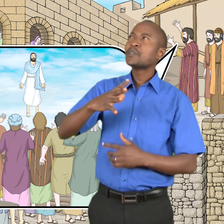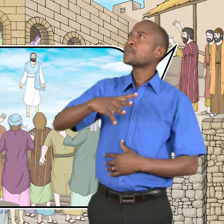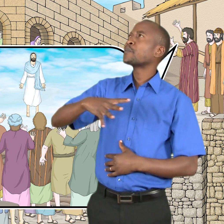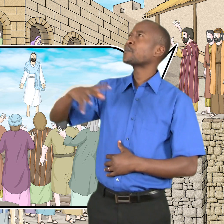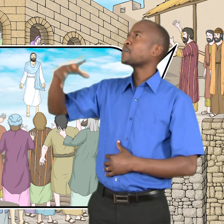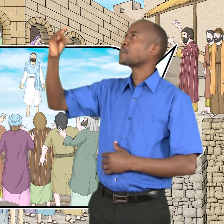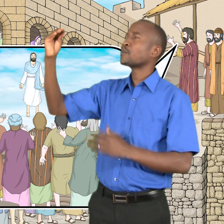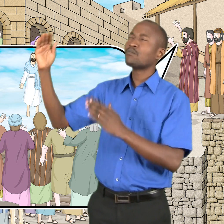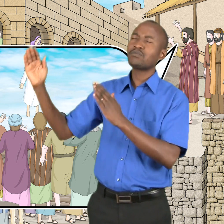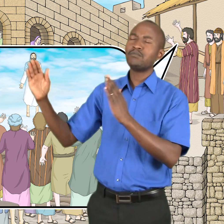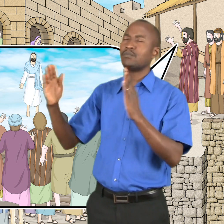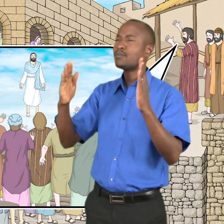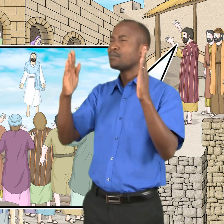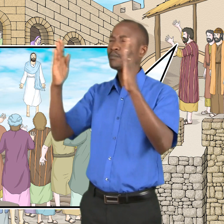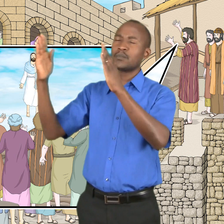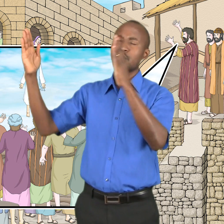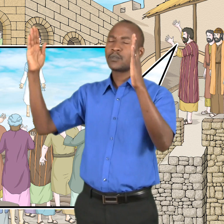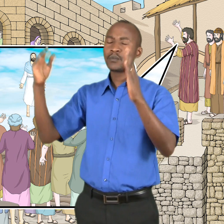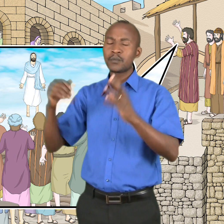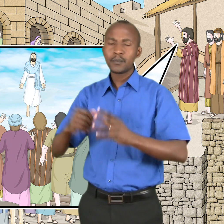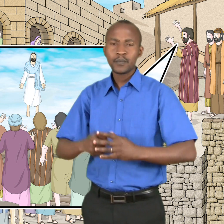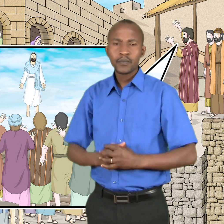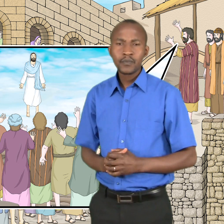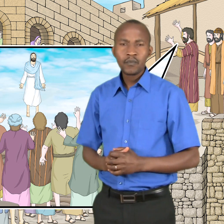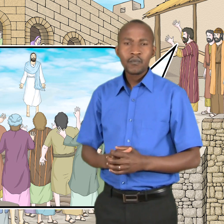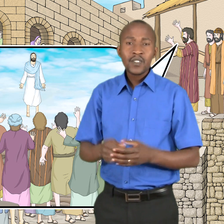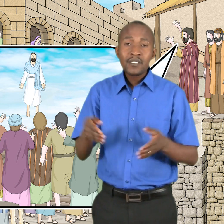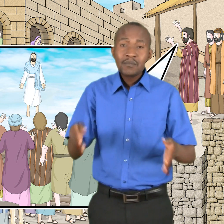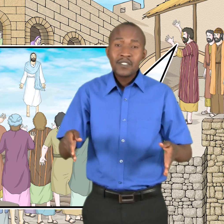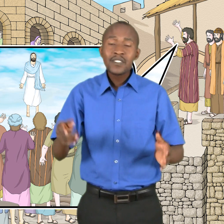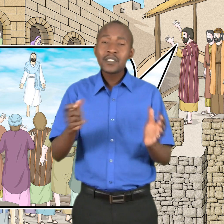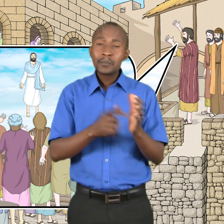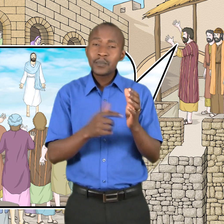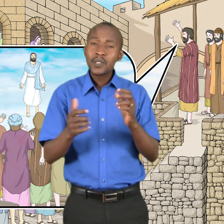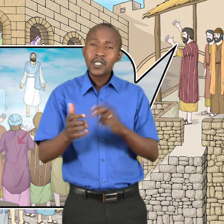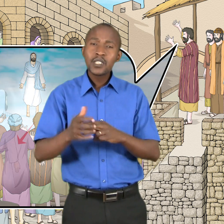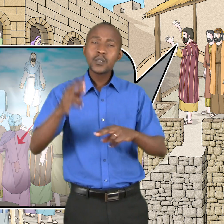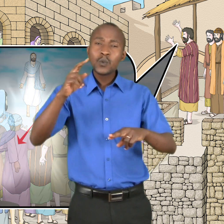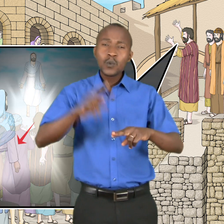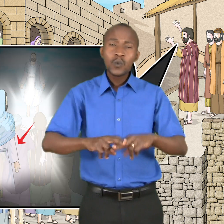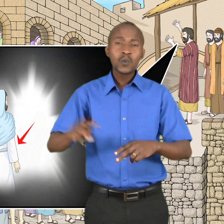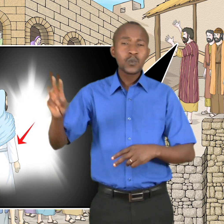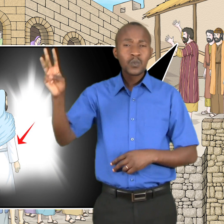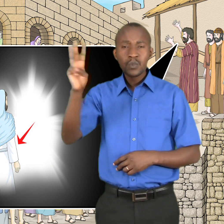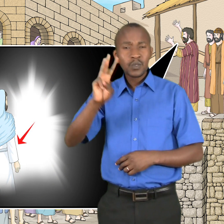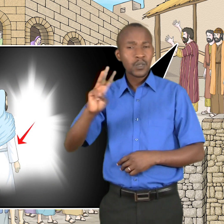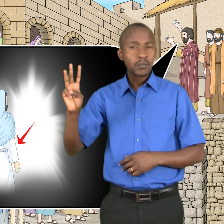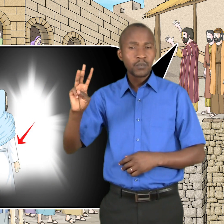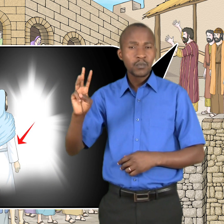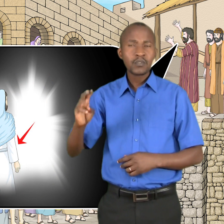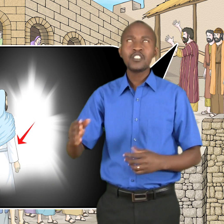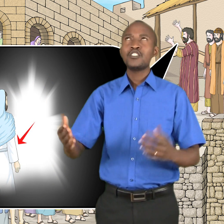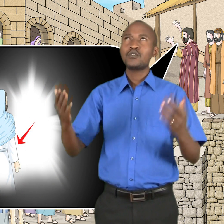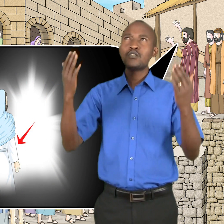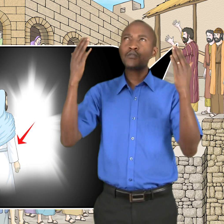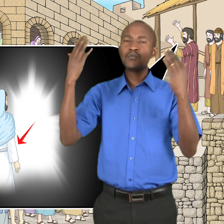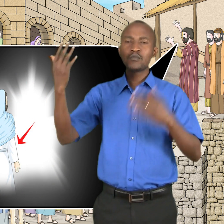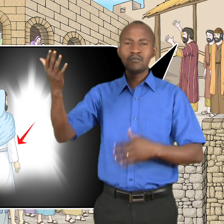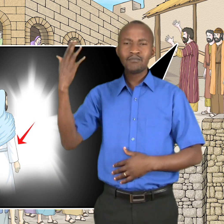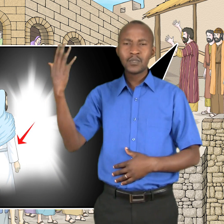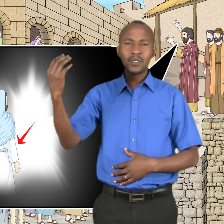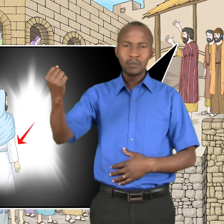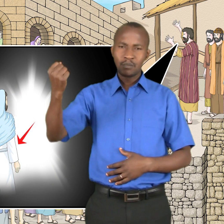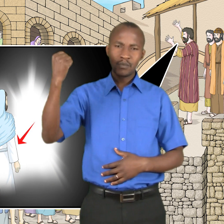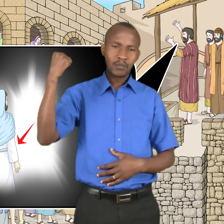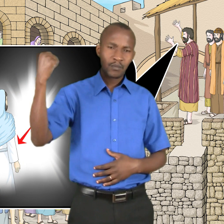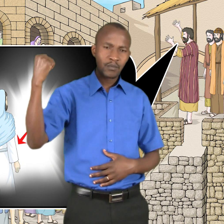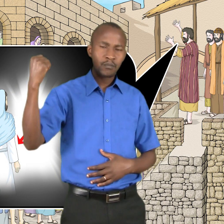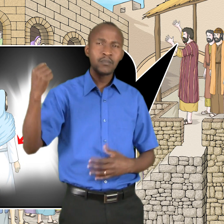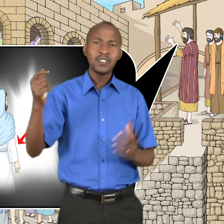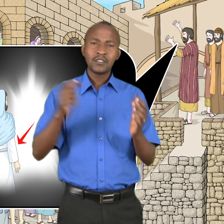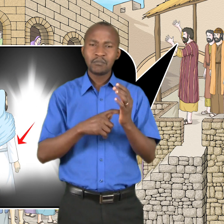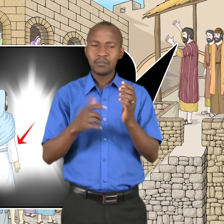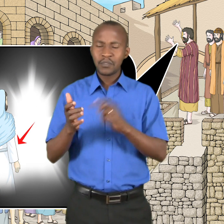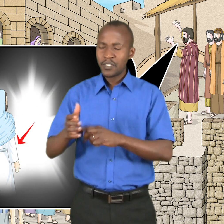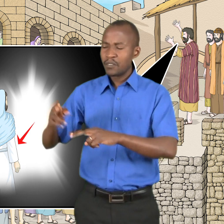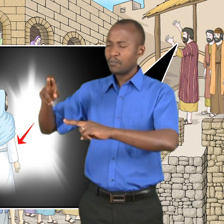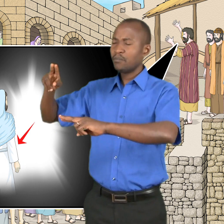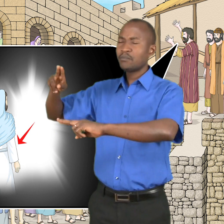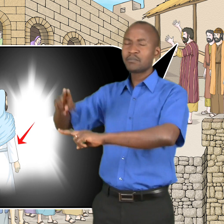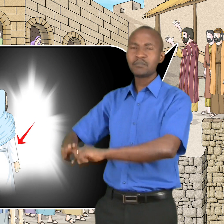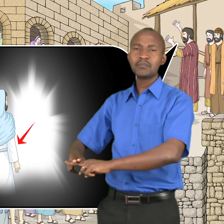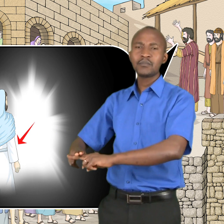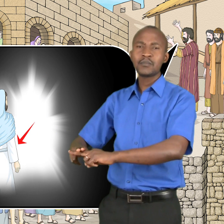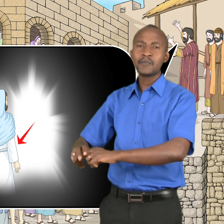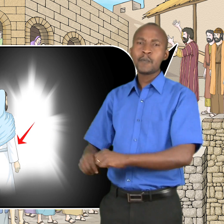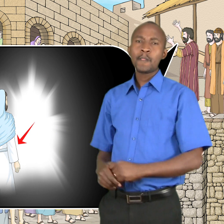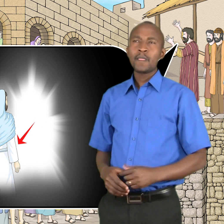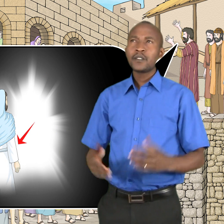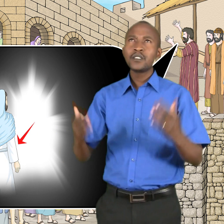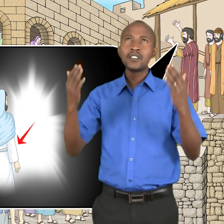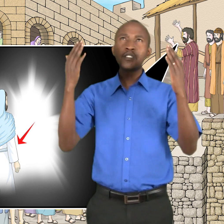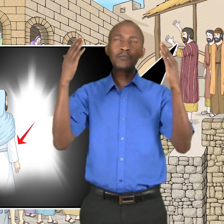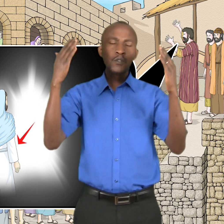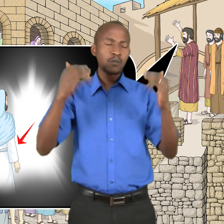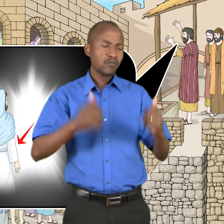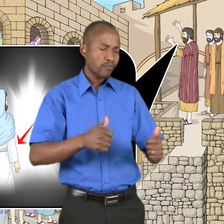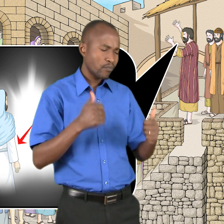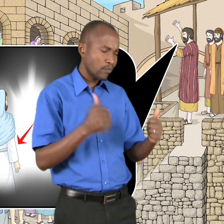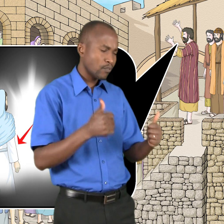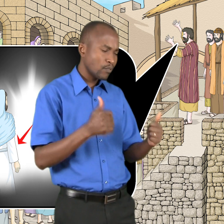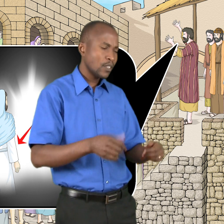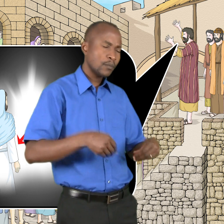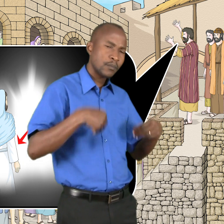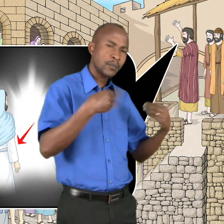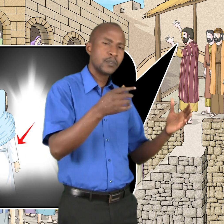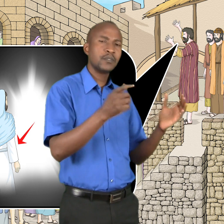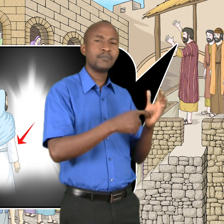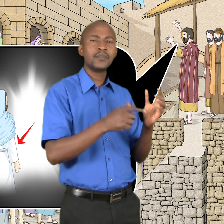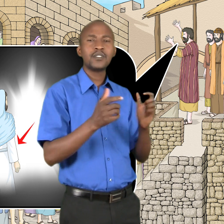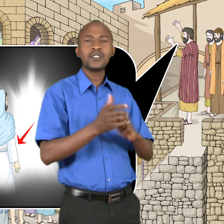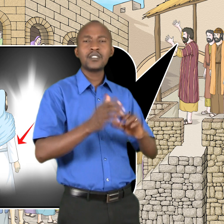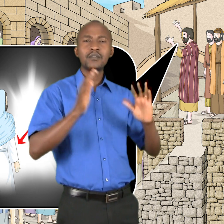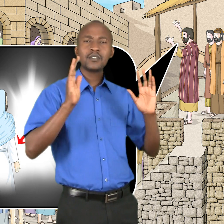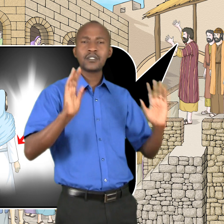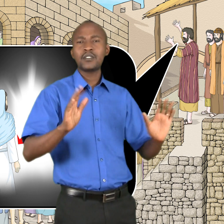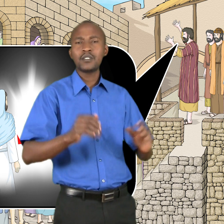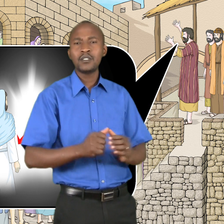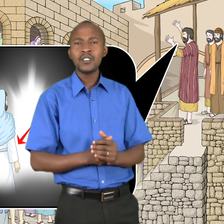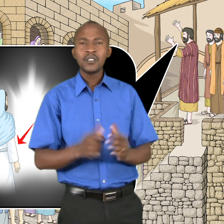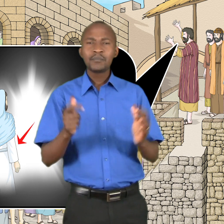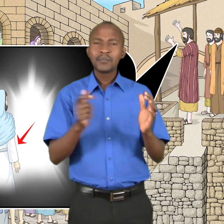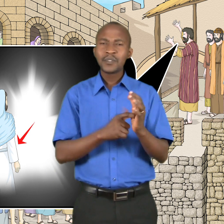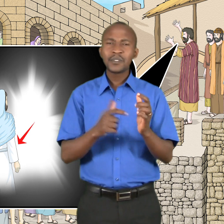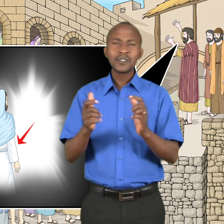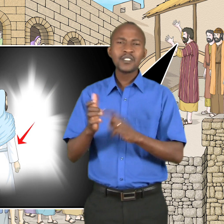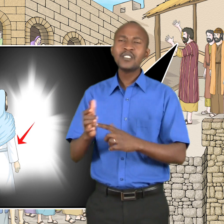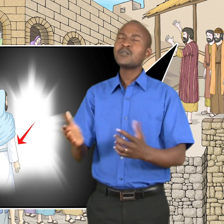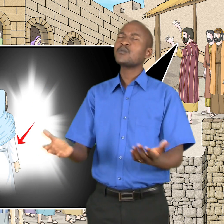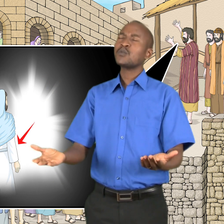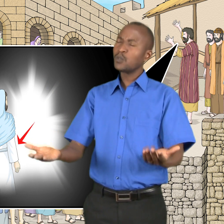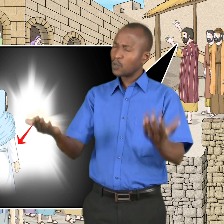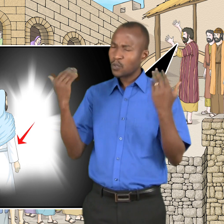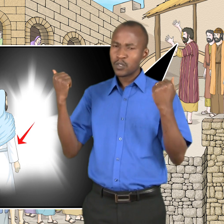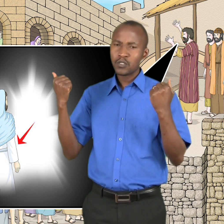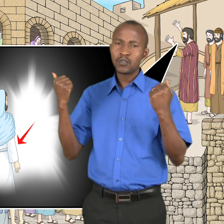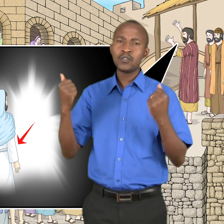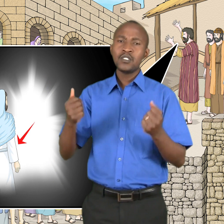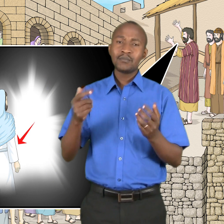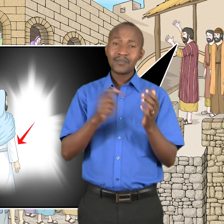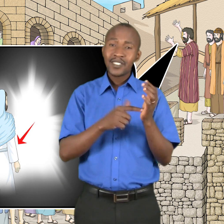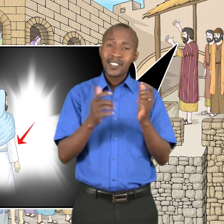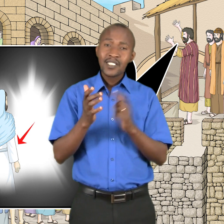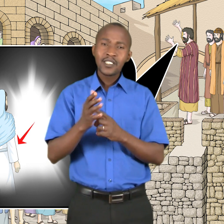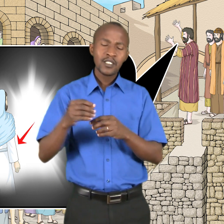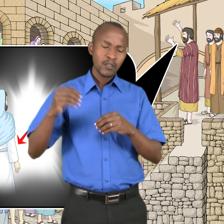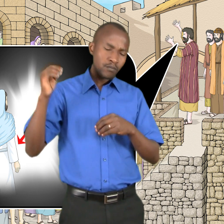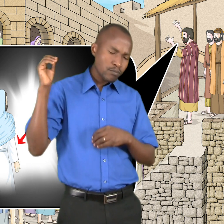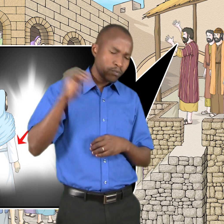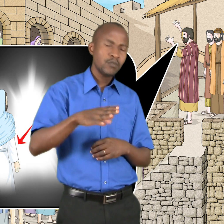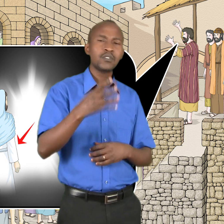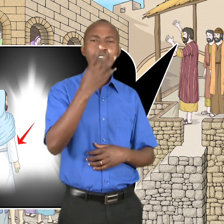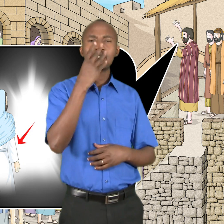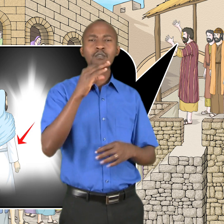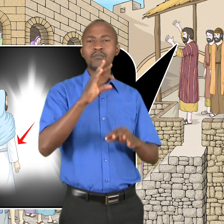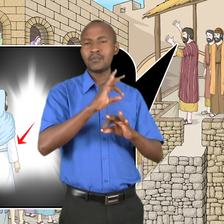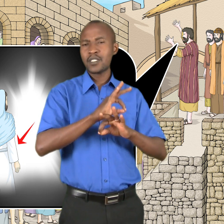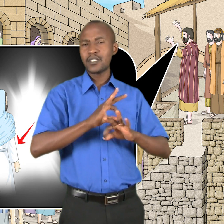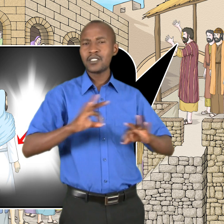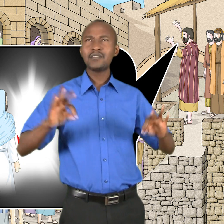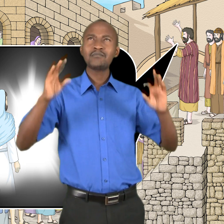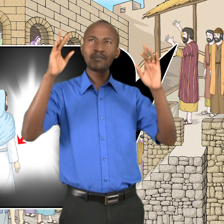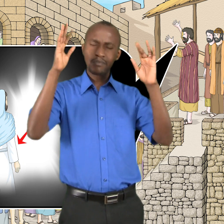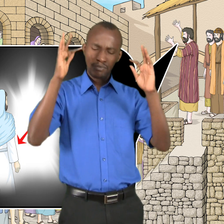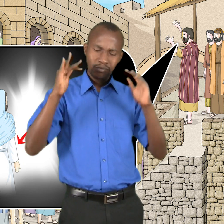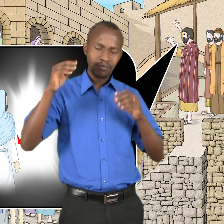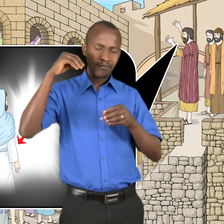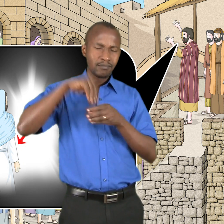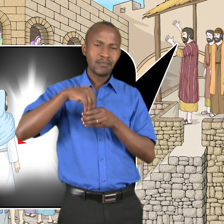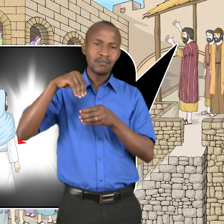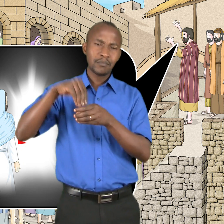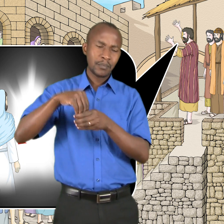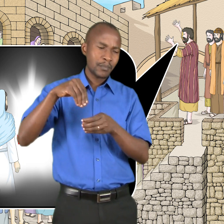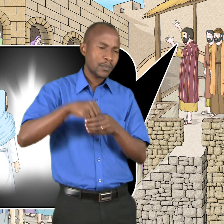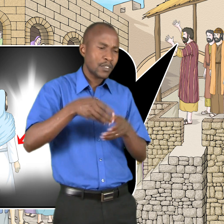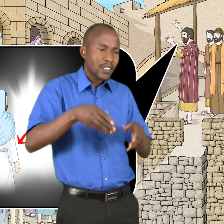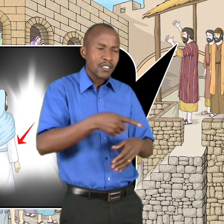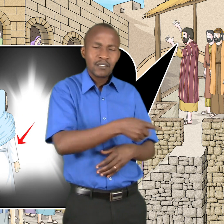Exalted, then, to the right hand of God, He has received from the Father the promised Holy Spirit and has poured out what you now see and hear.